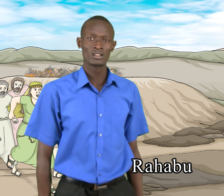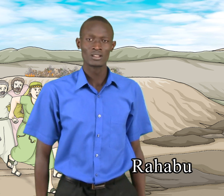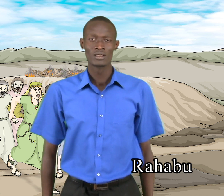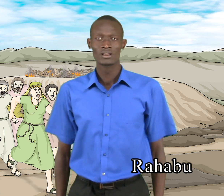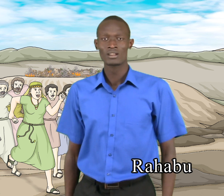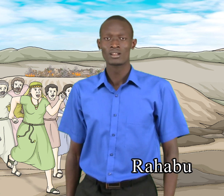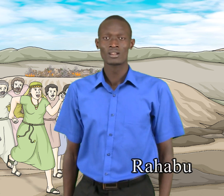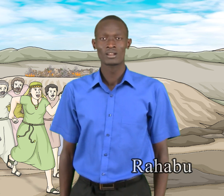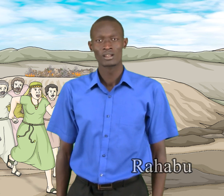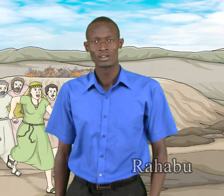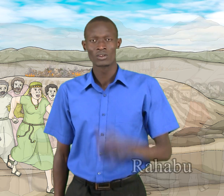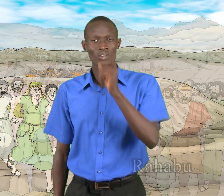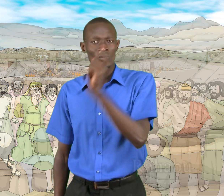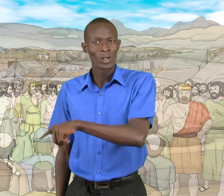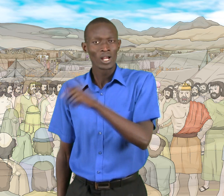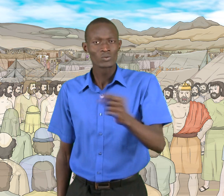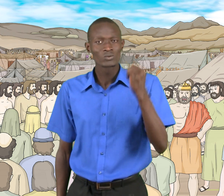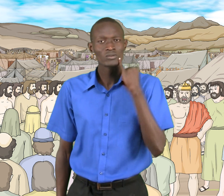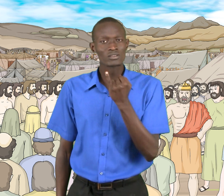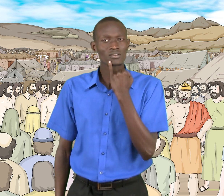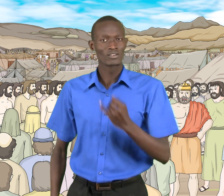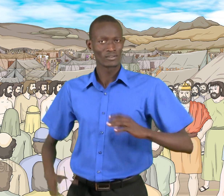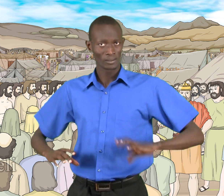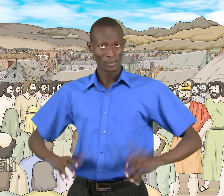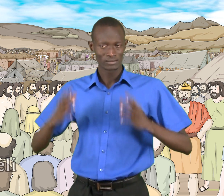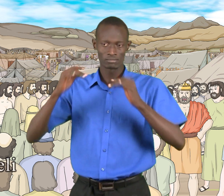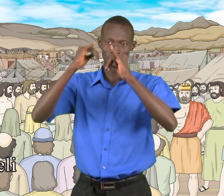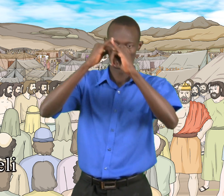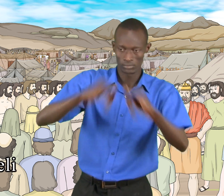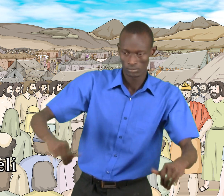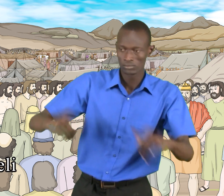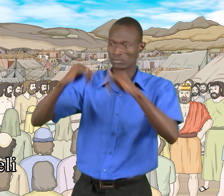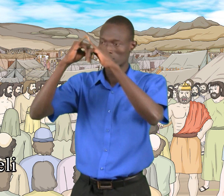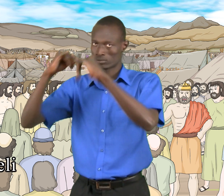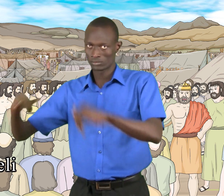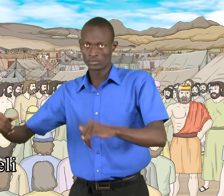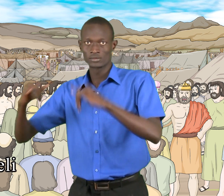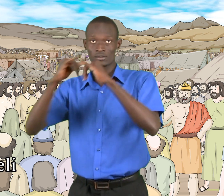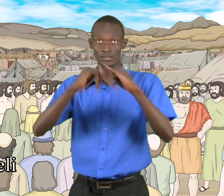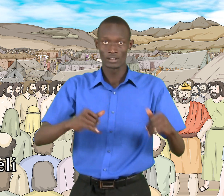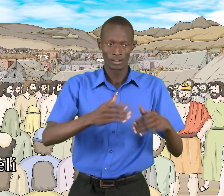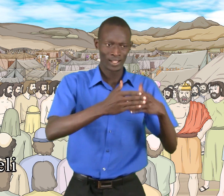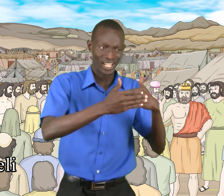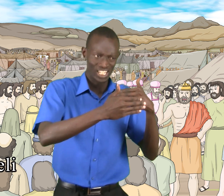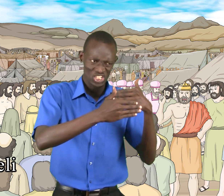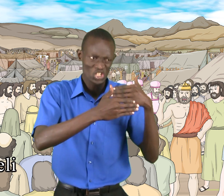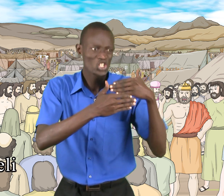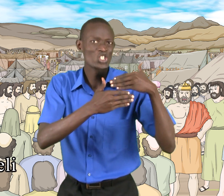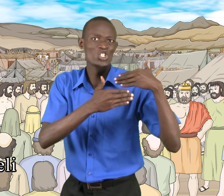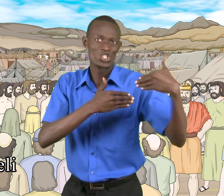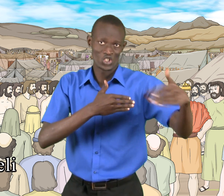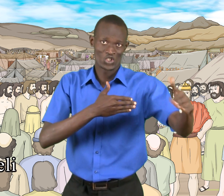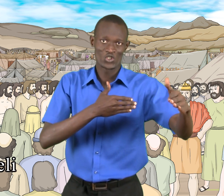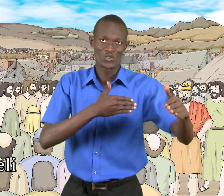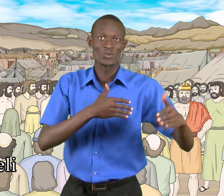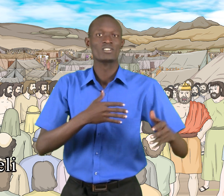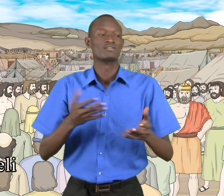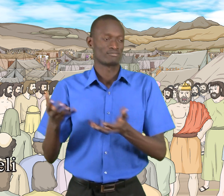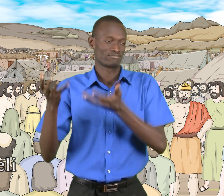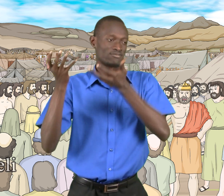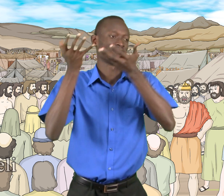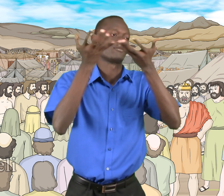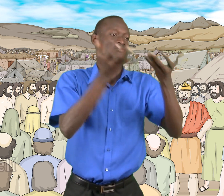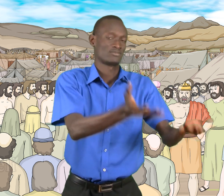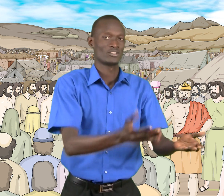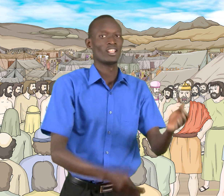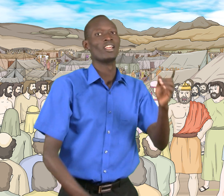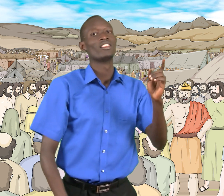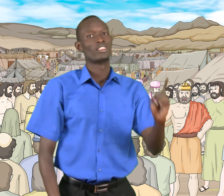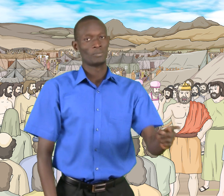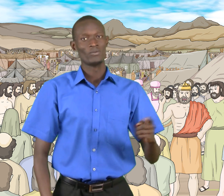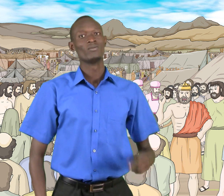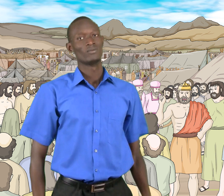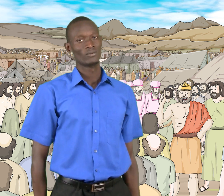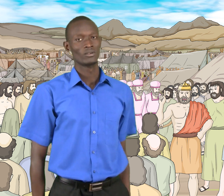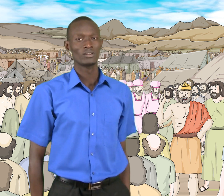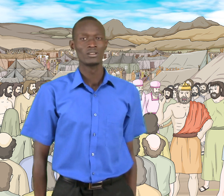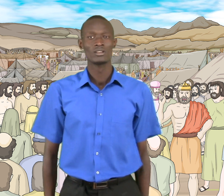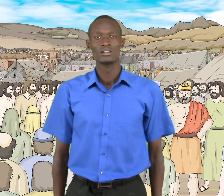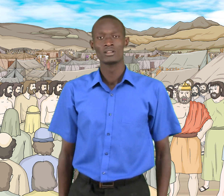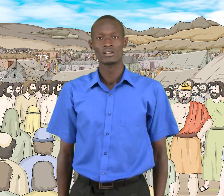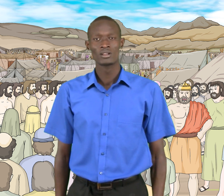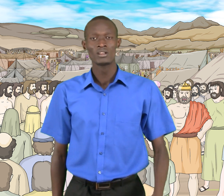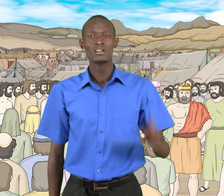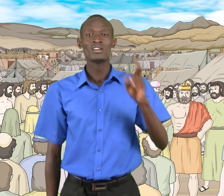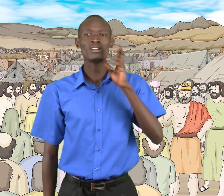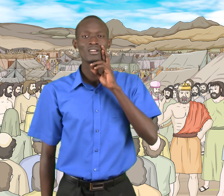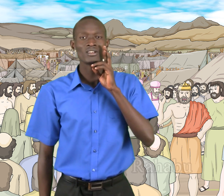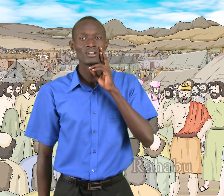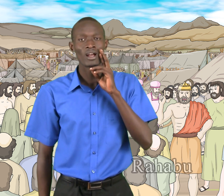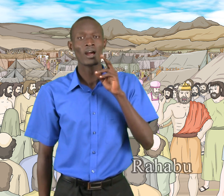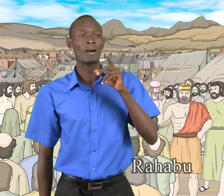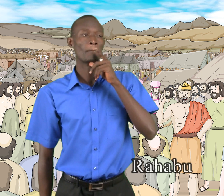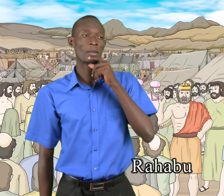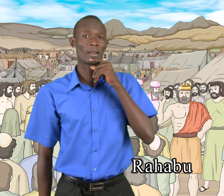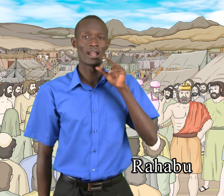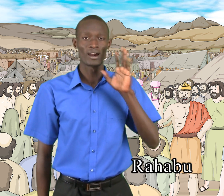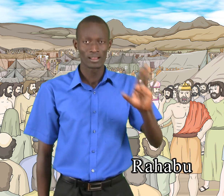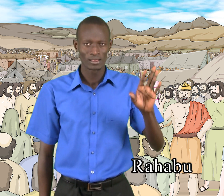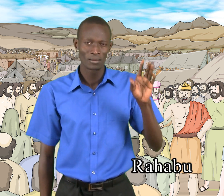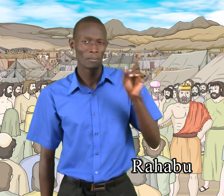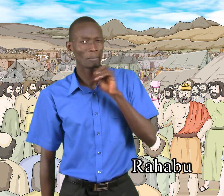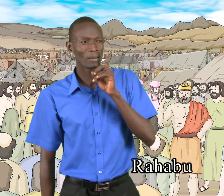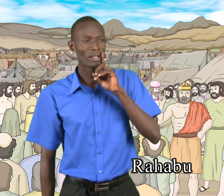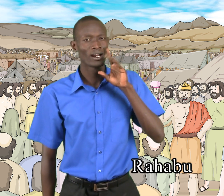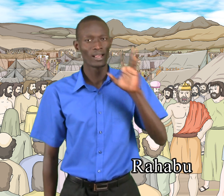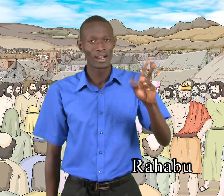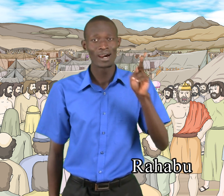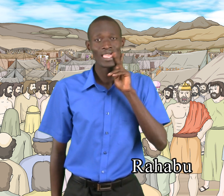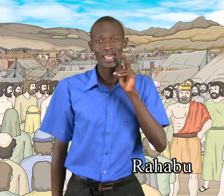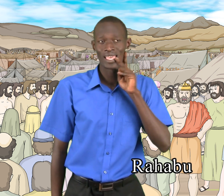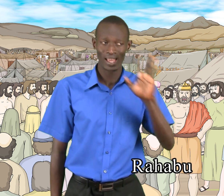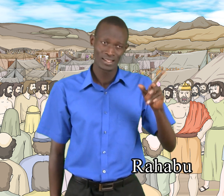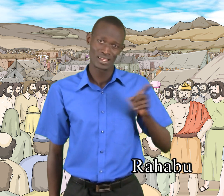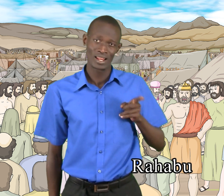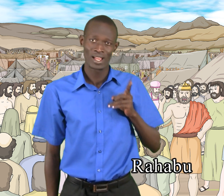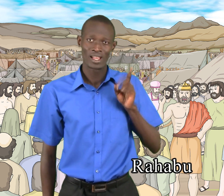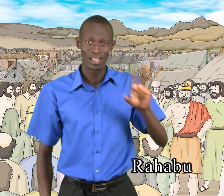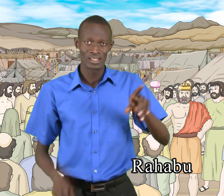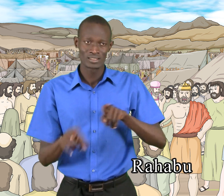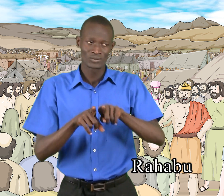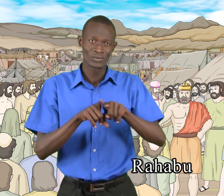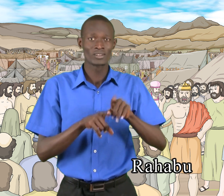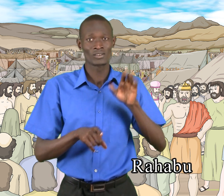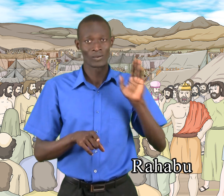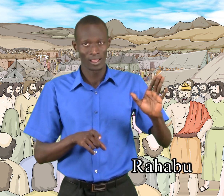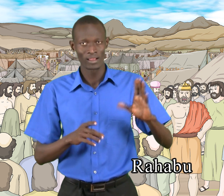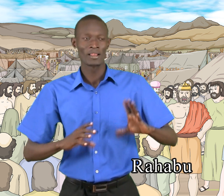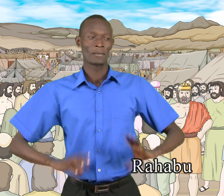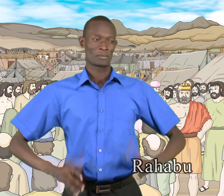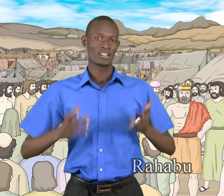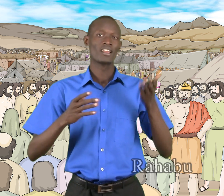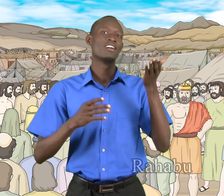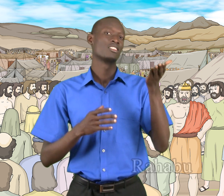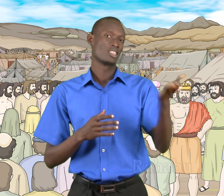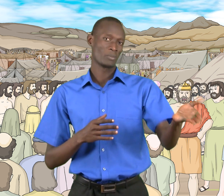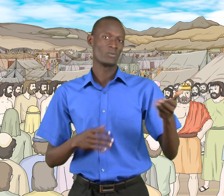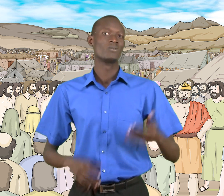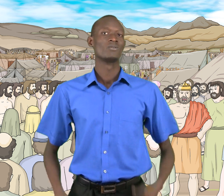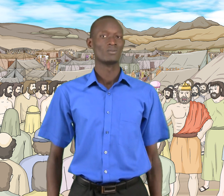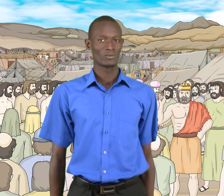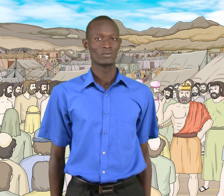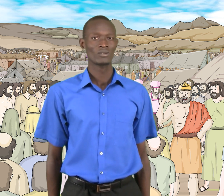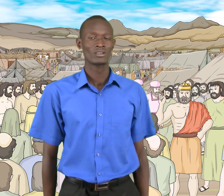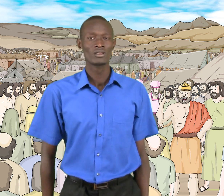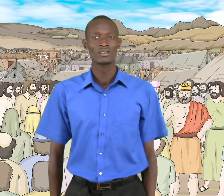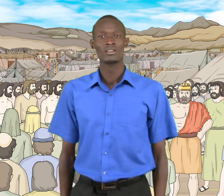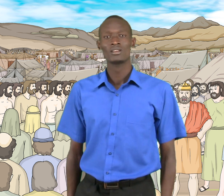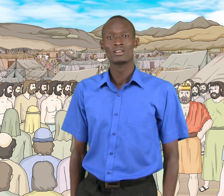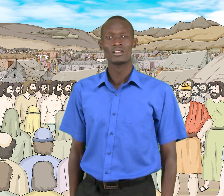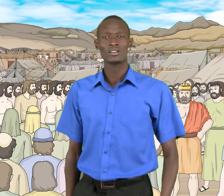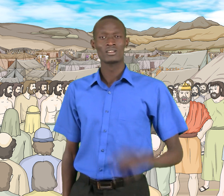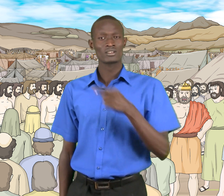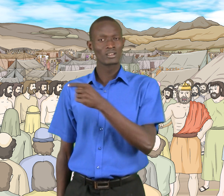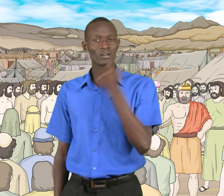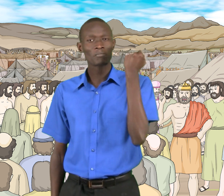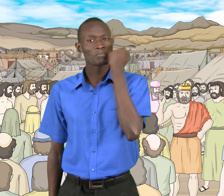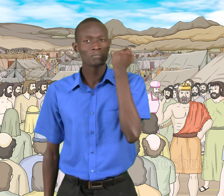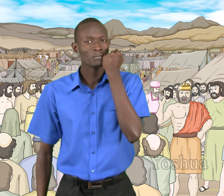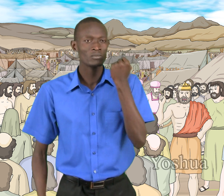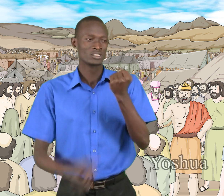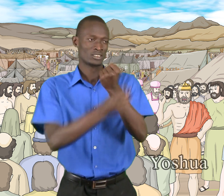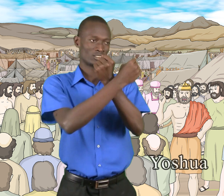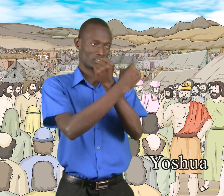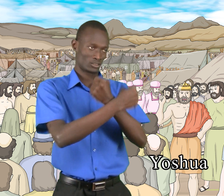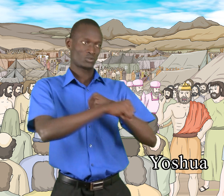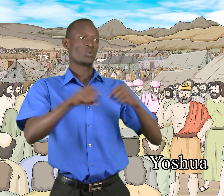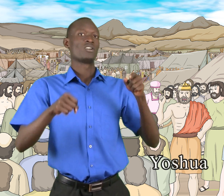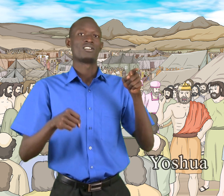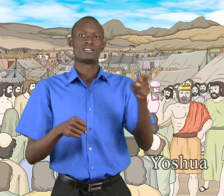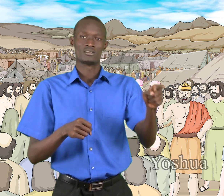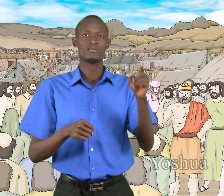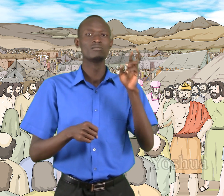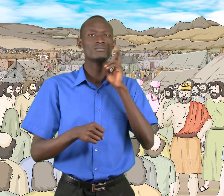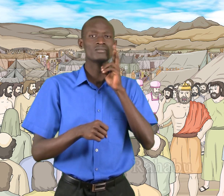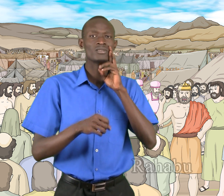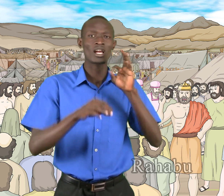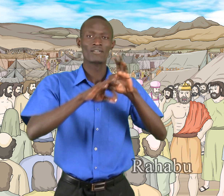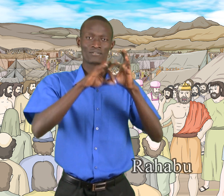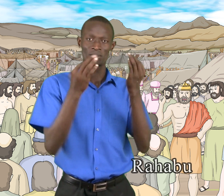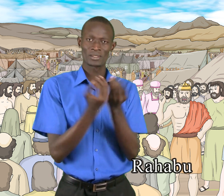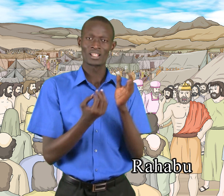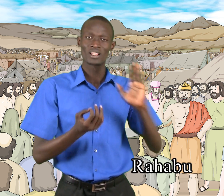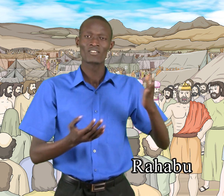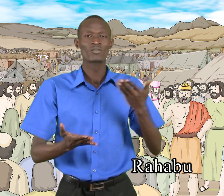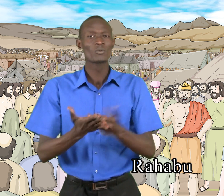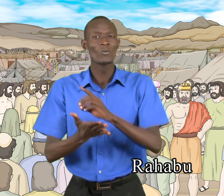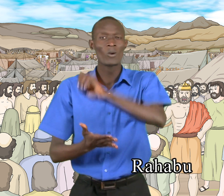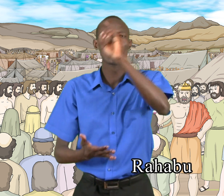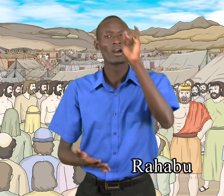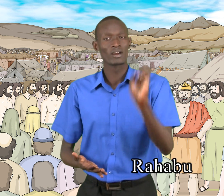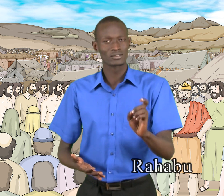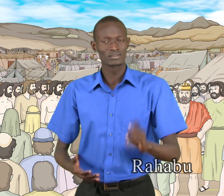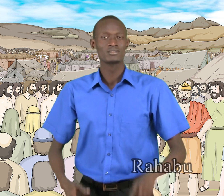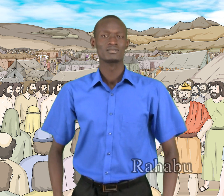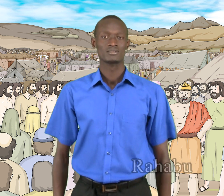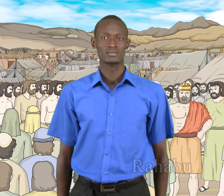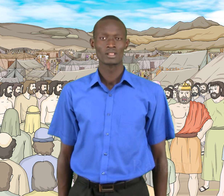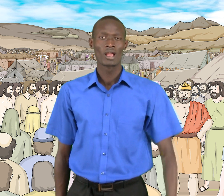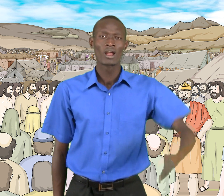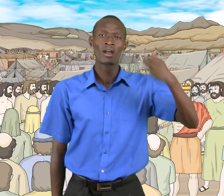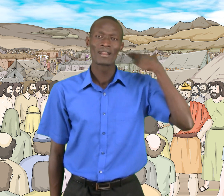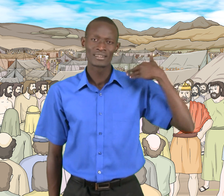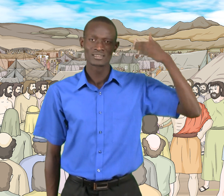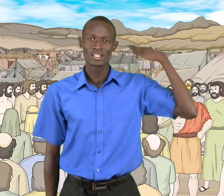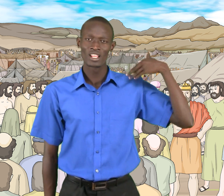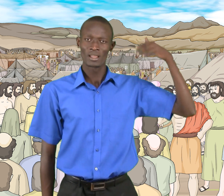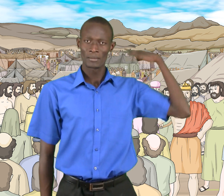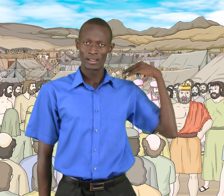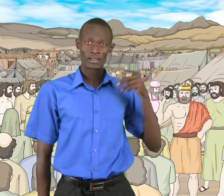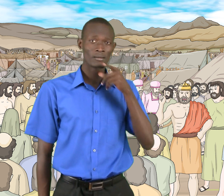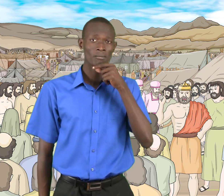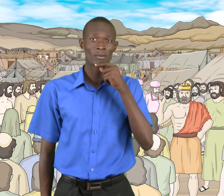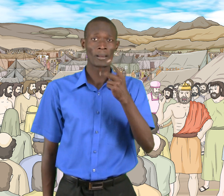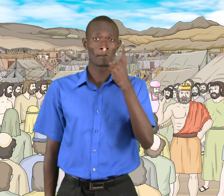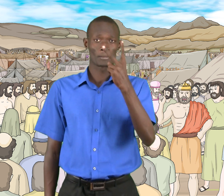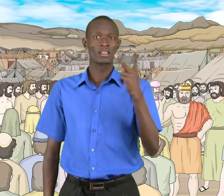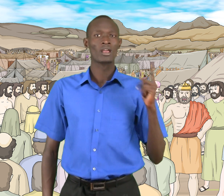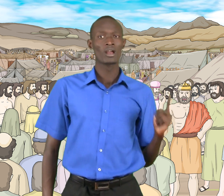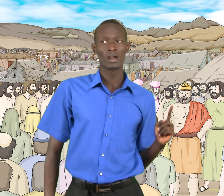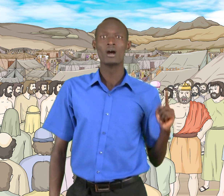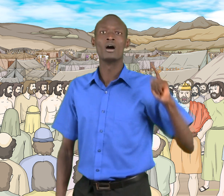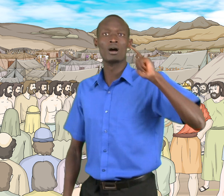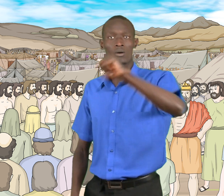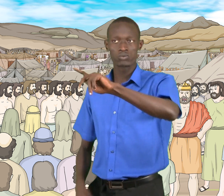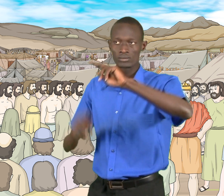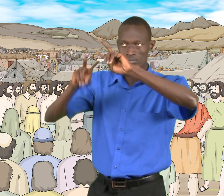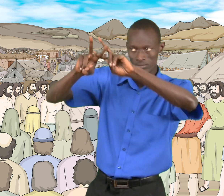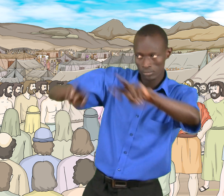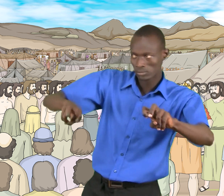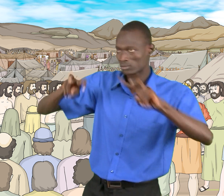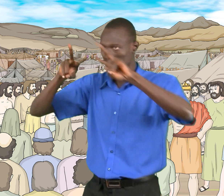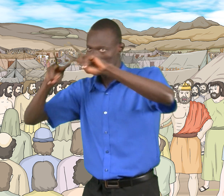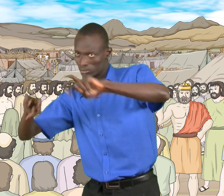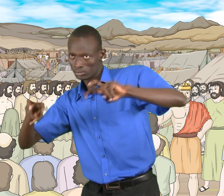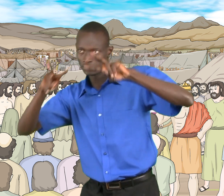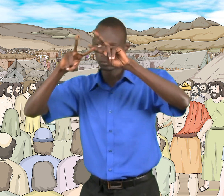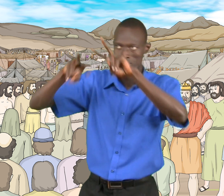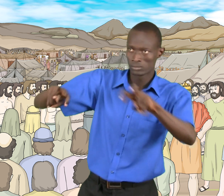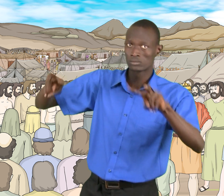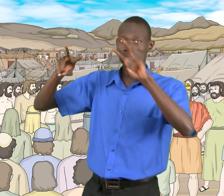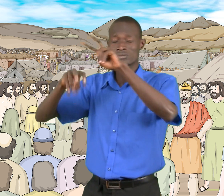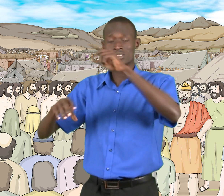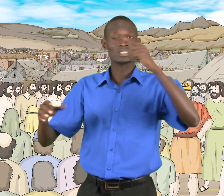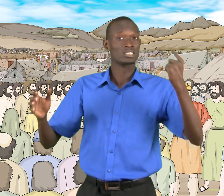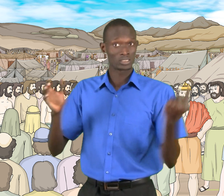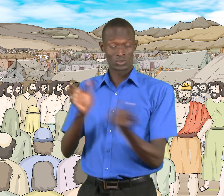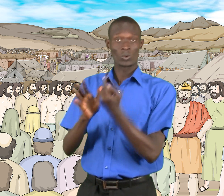They brought out her whole family and settled them outside the camp of Israel.